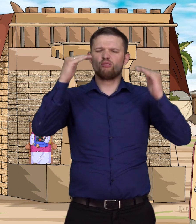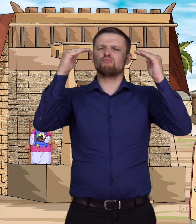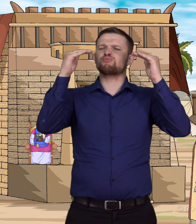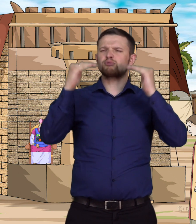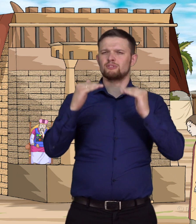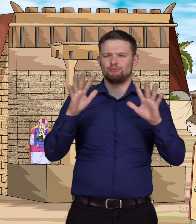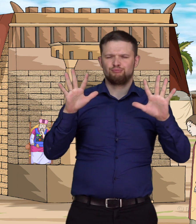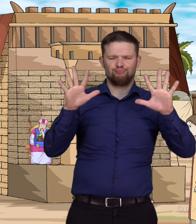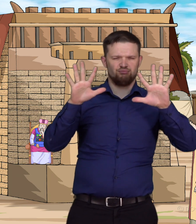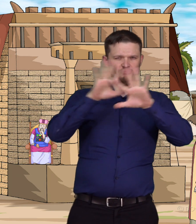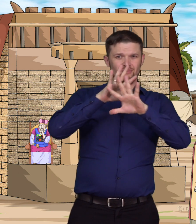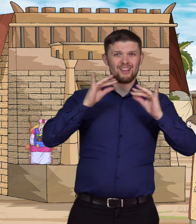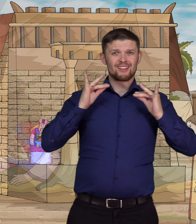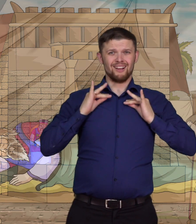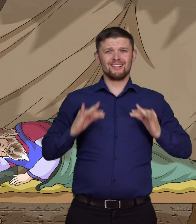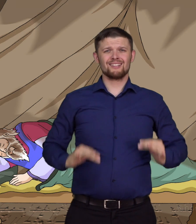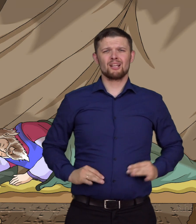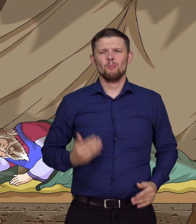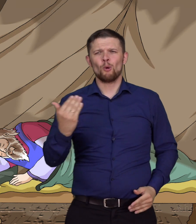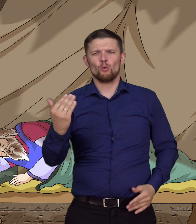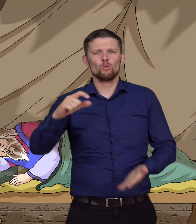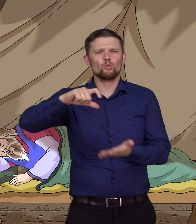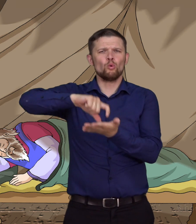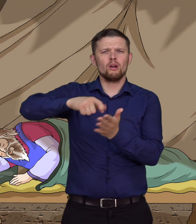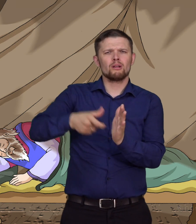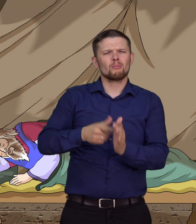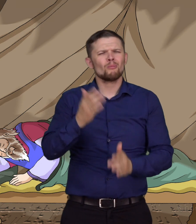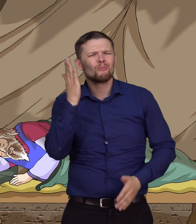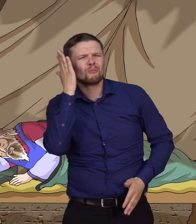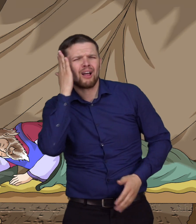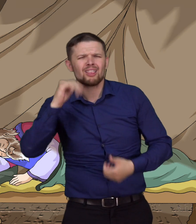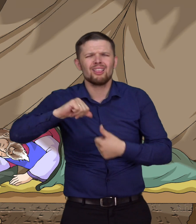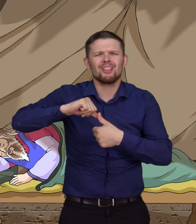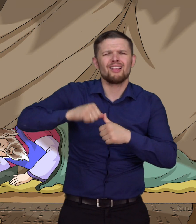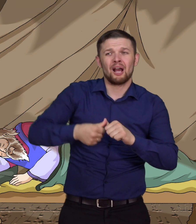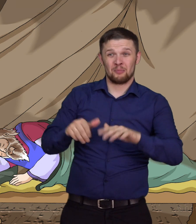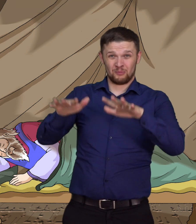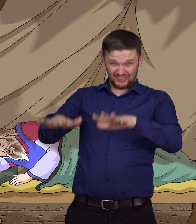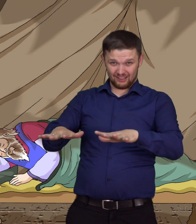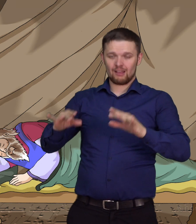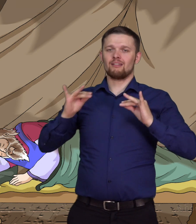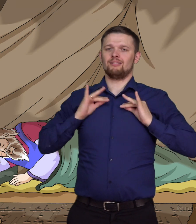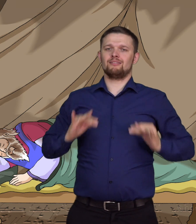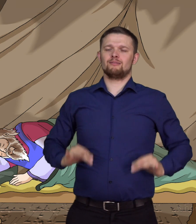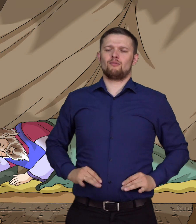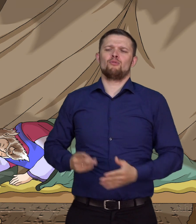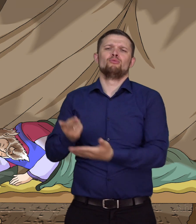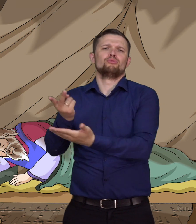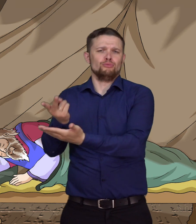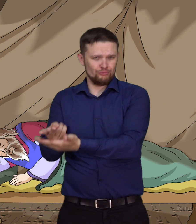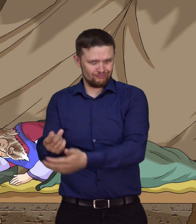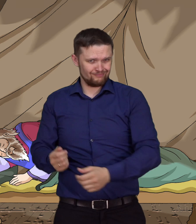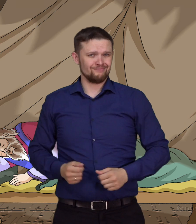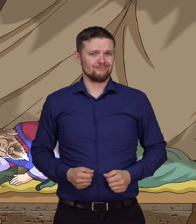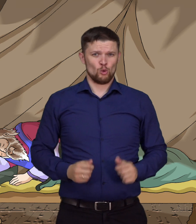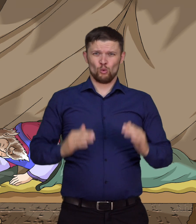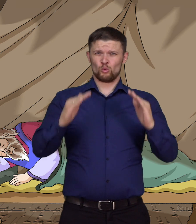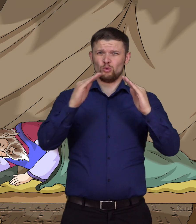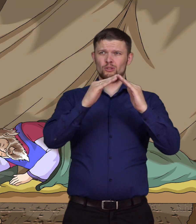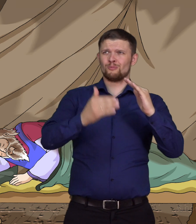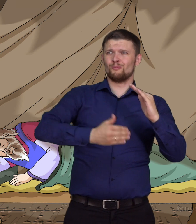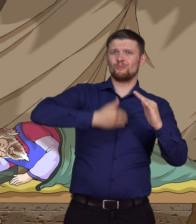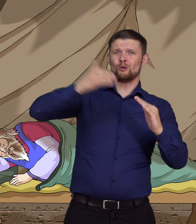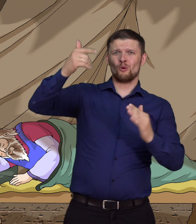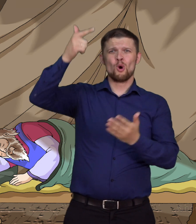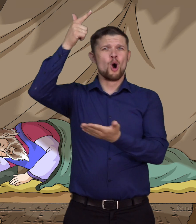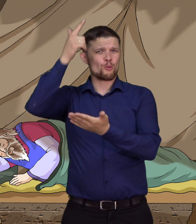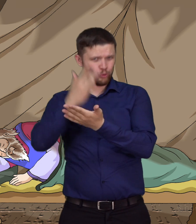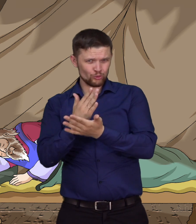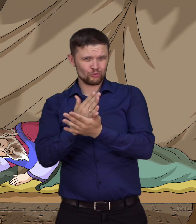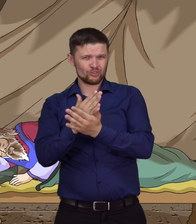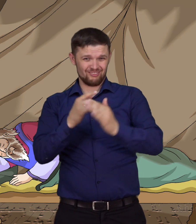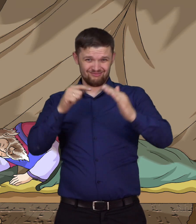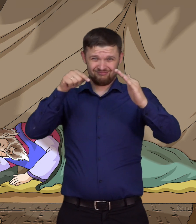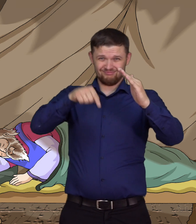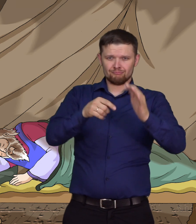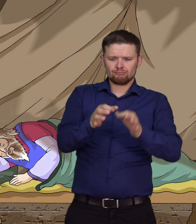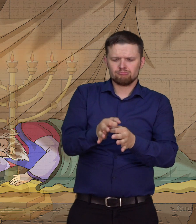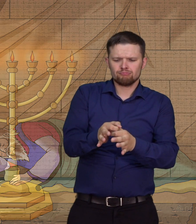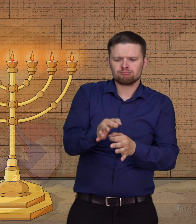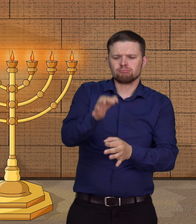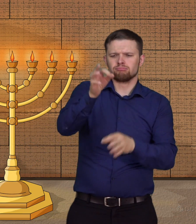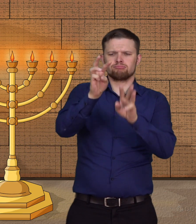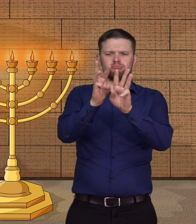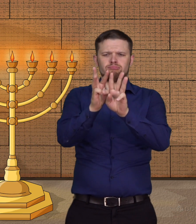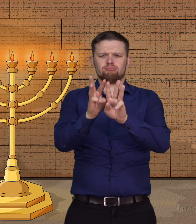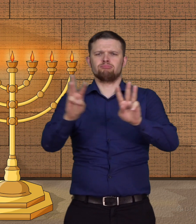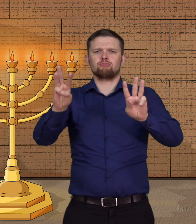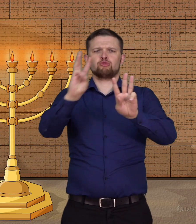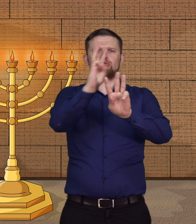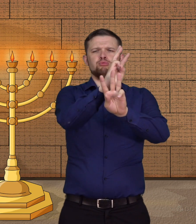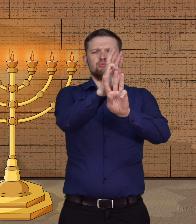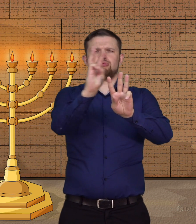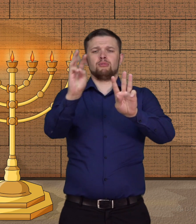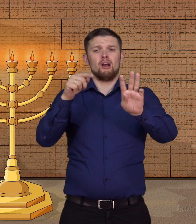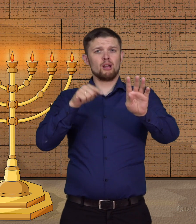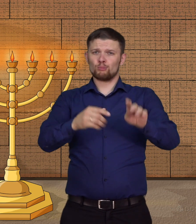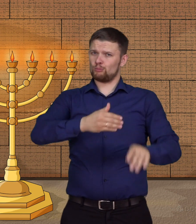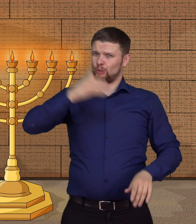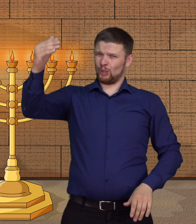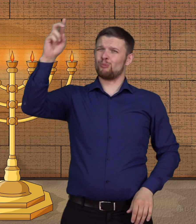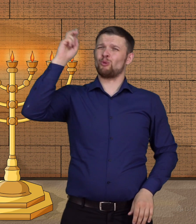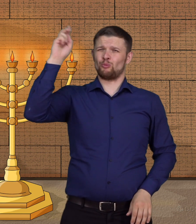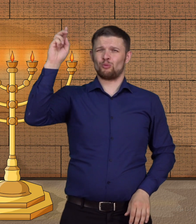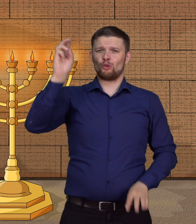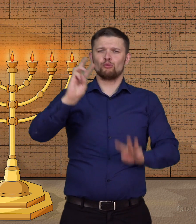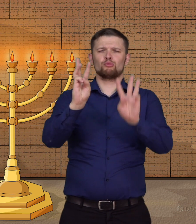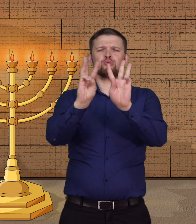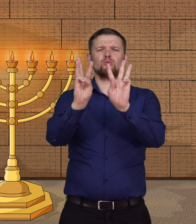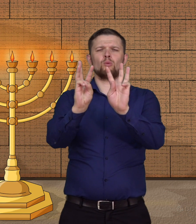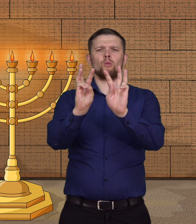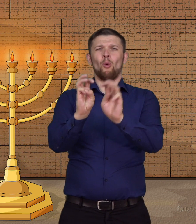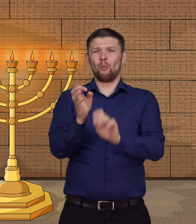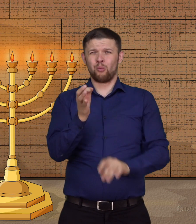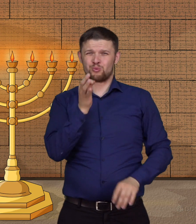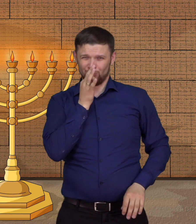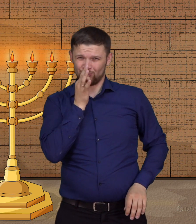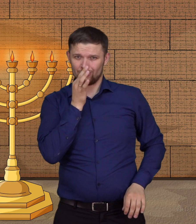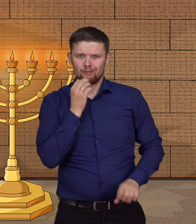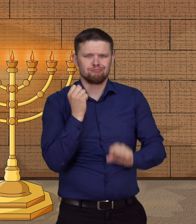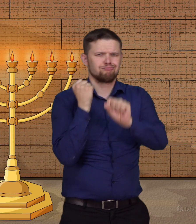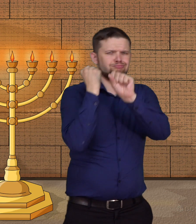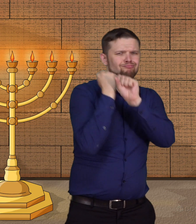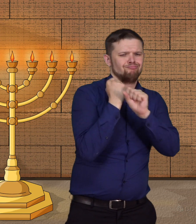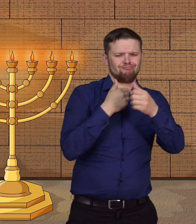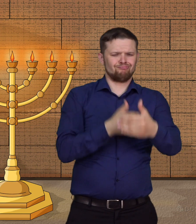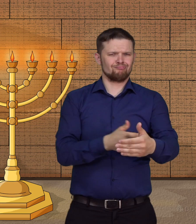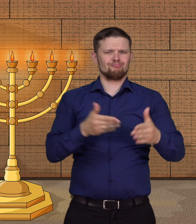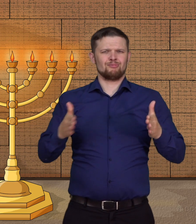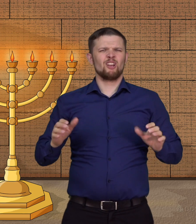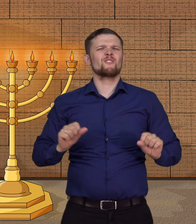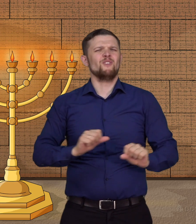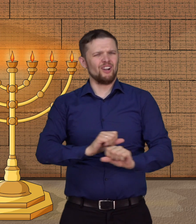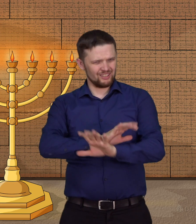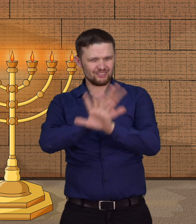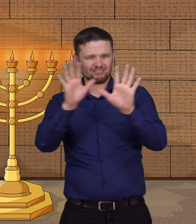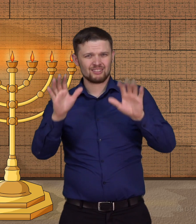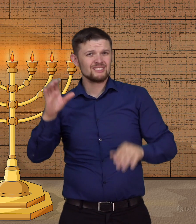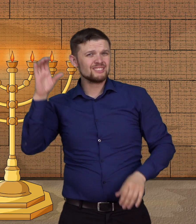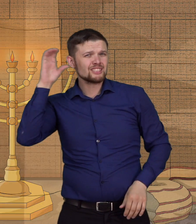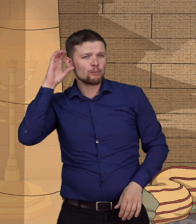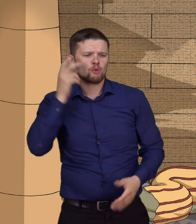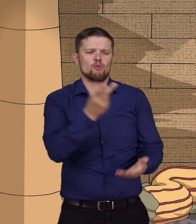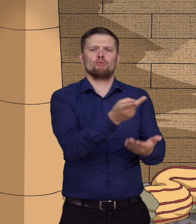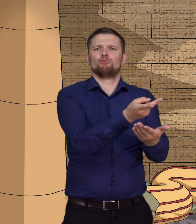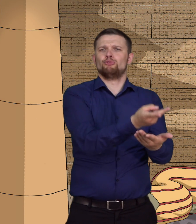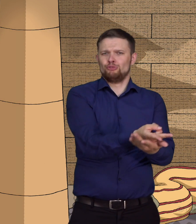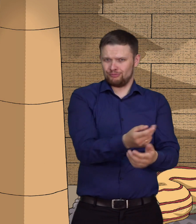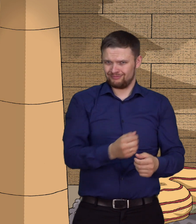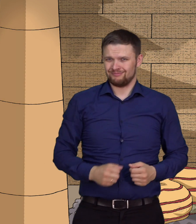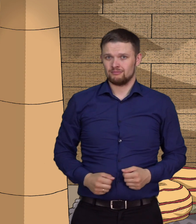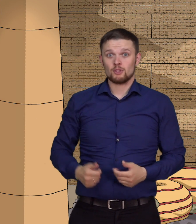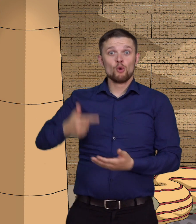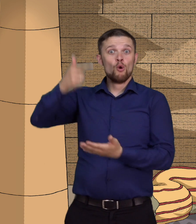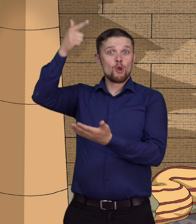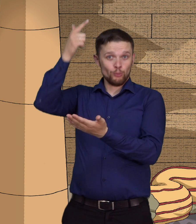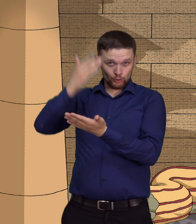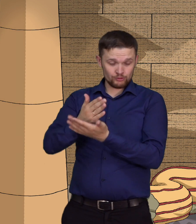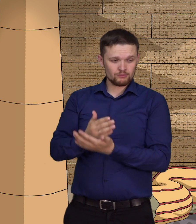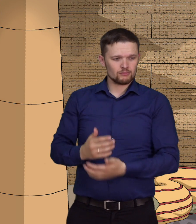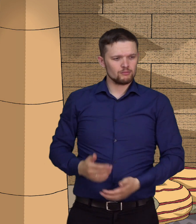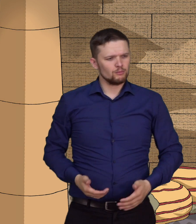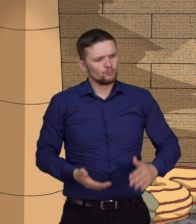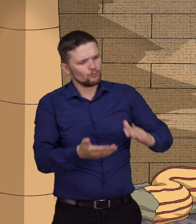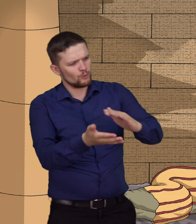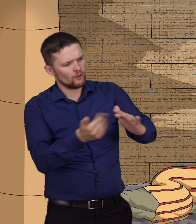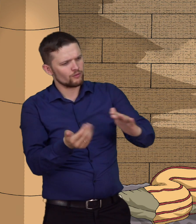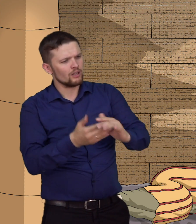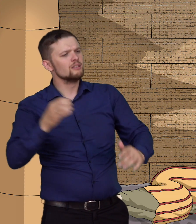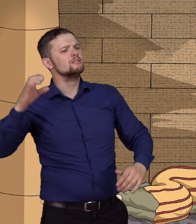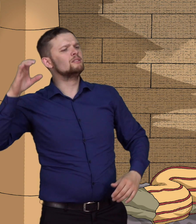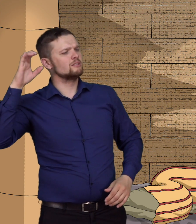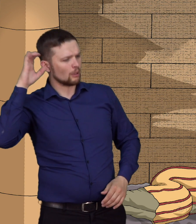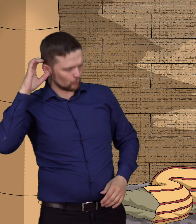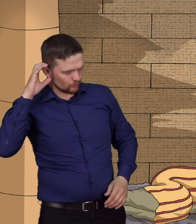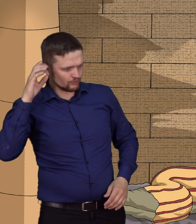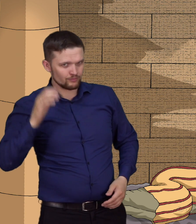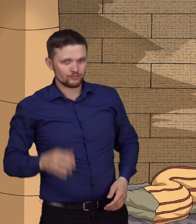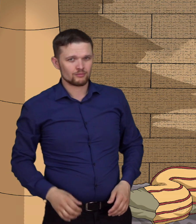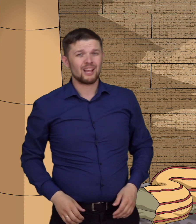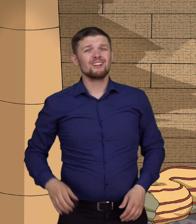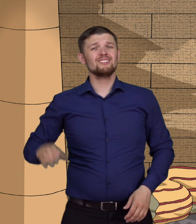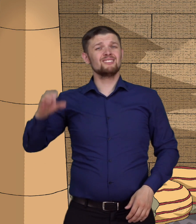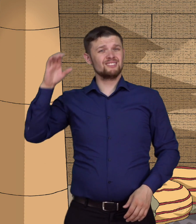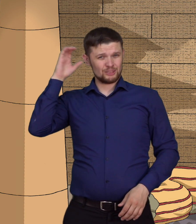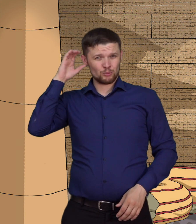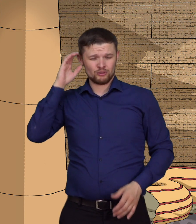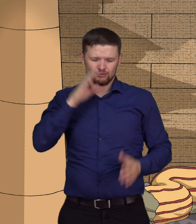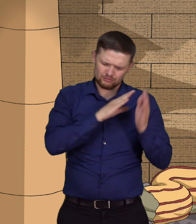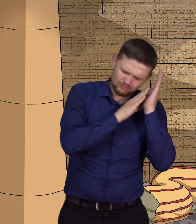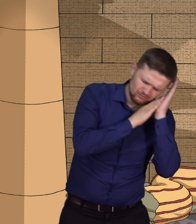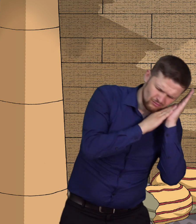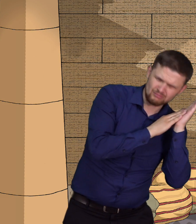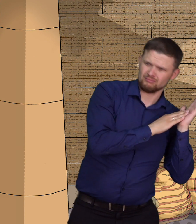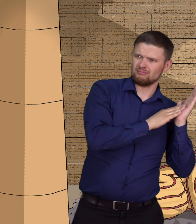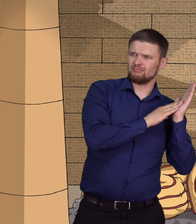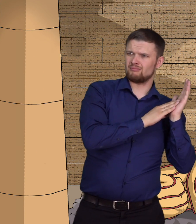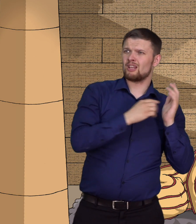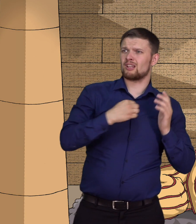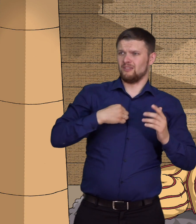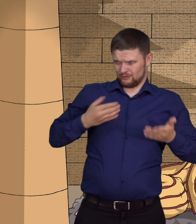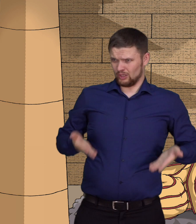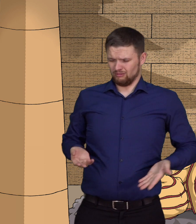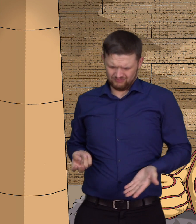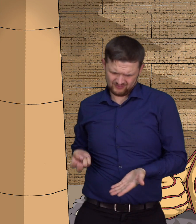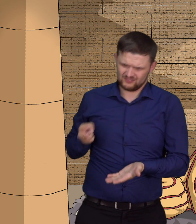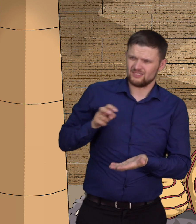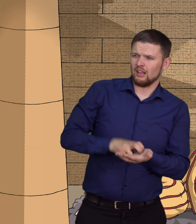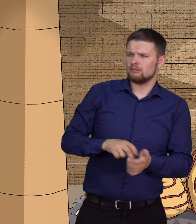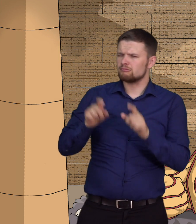And at that time Eli, whose eyesight had grown so dim that he could not see, was lying in his room. Before the lamp of God had gone out, Samuel was lying down in the temple of the LORD, where the ark of God was located.